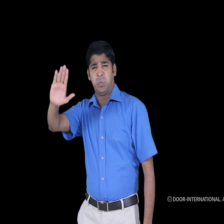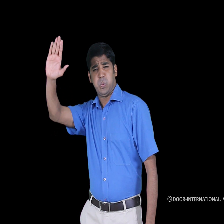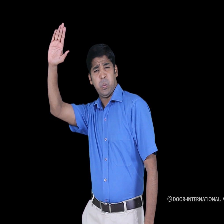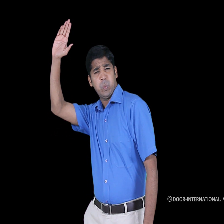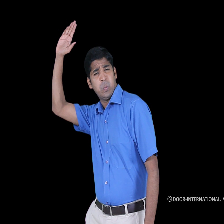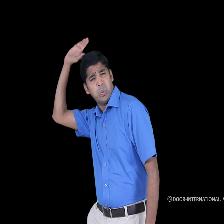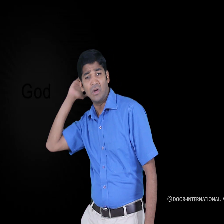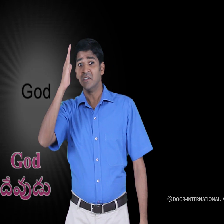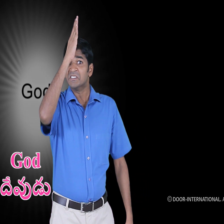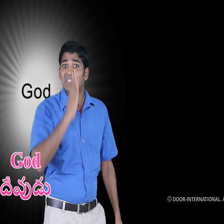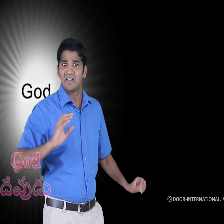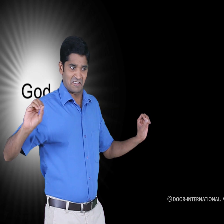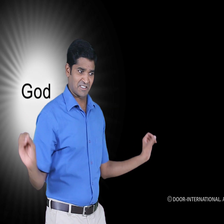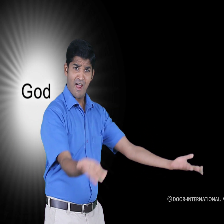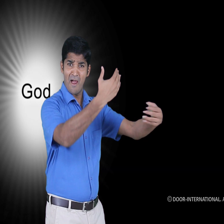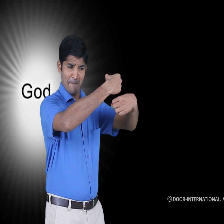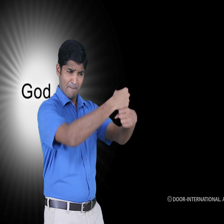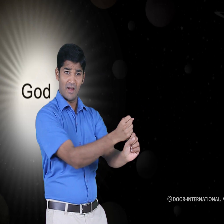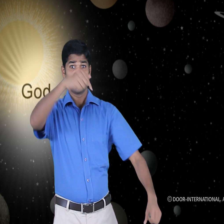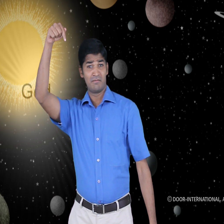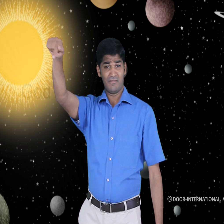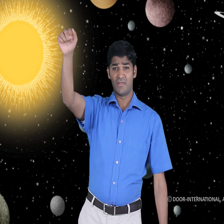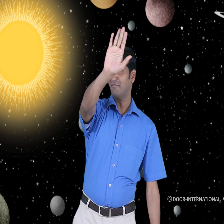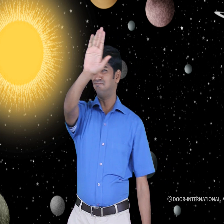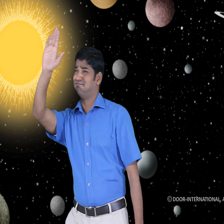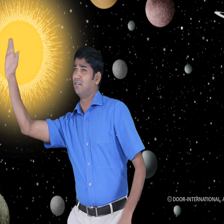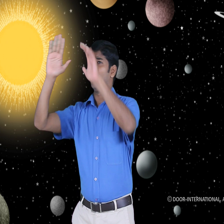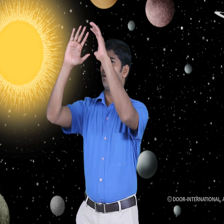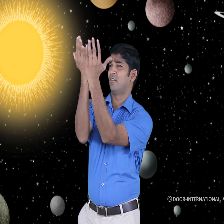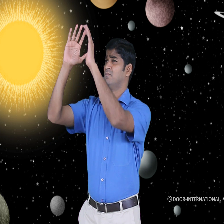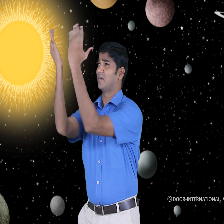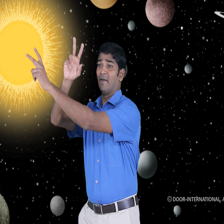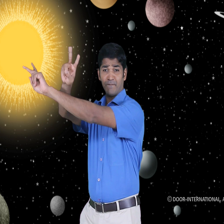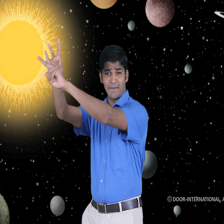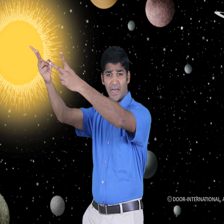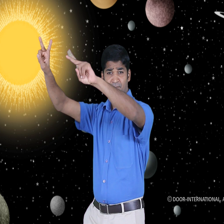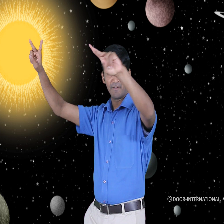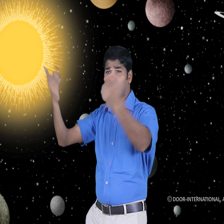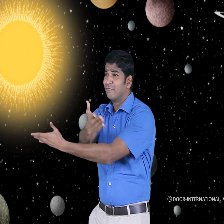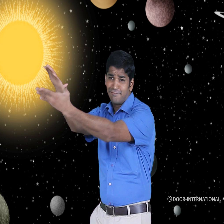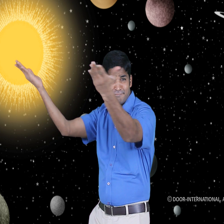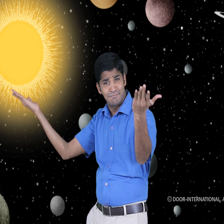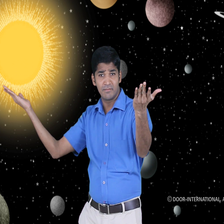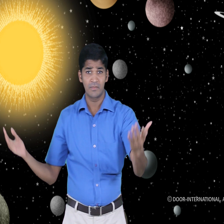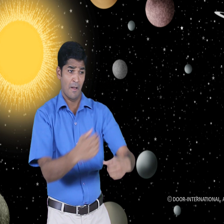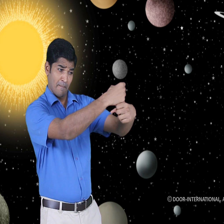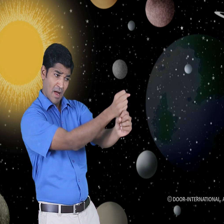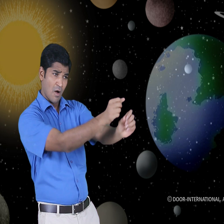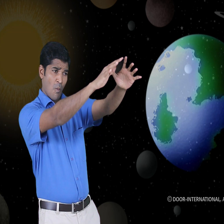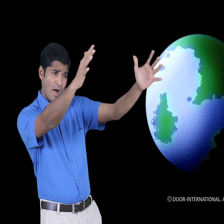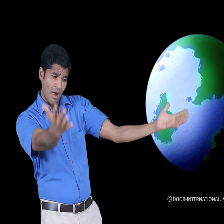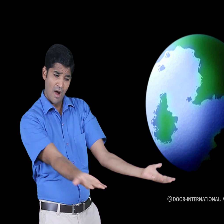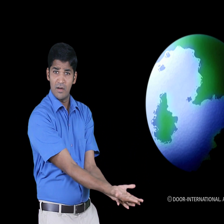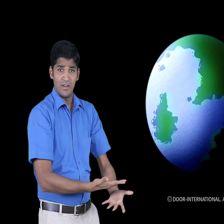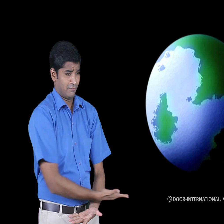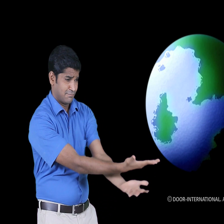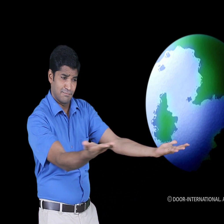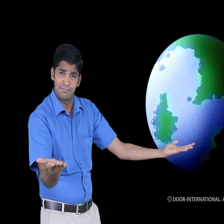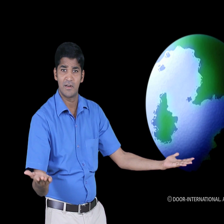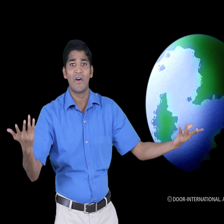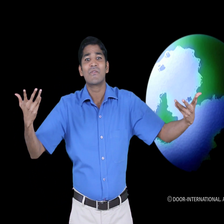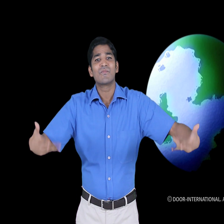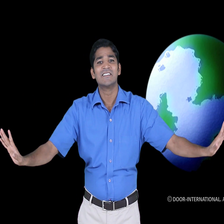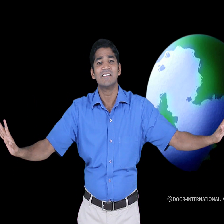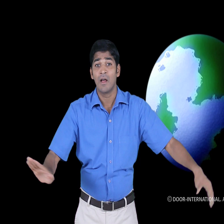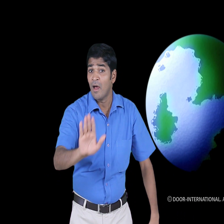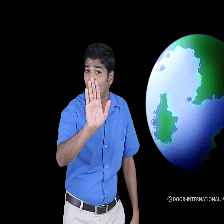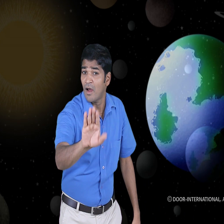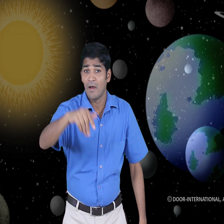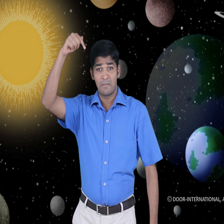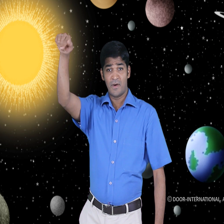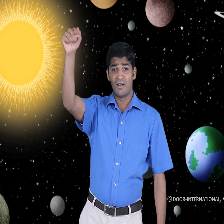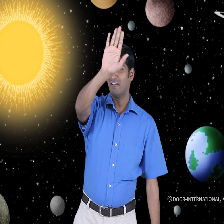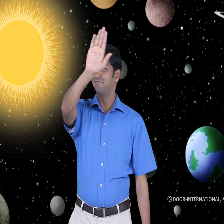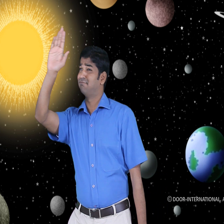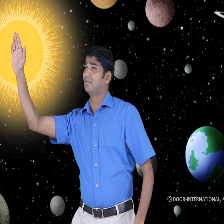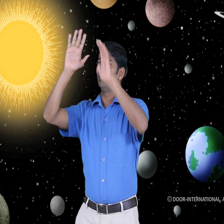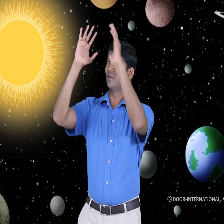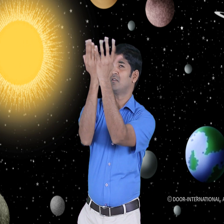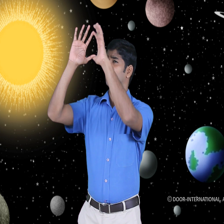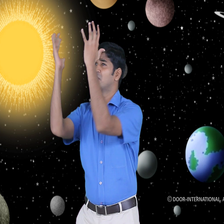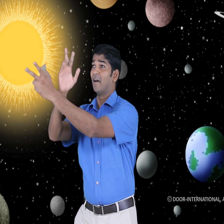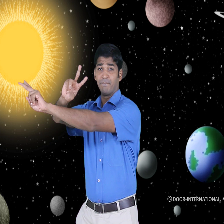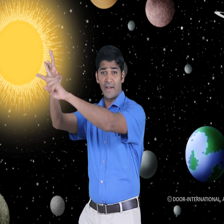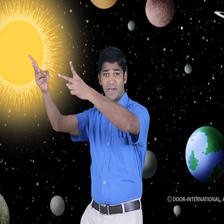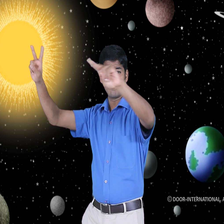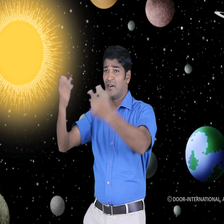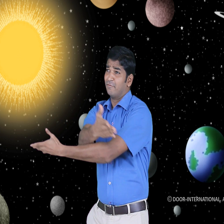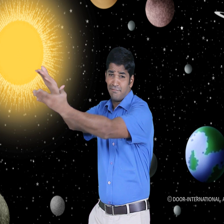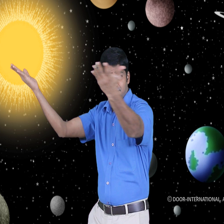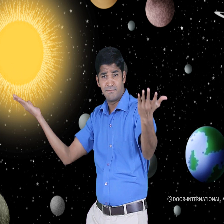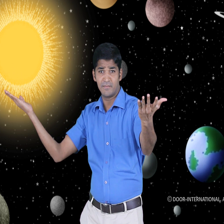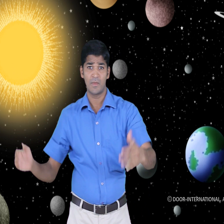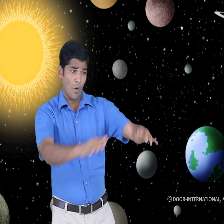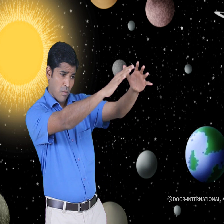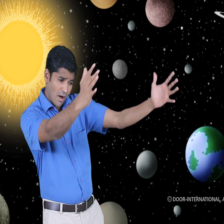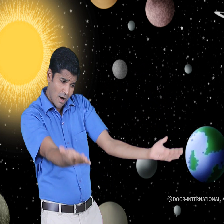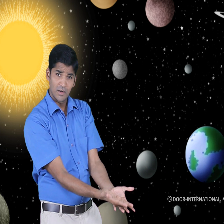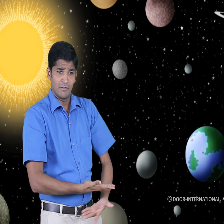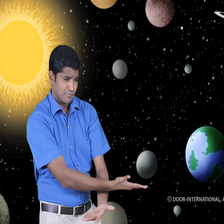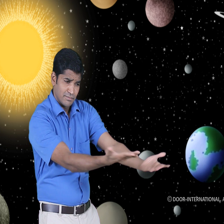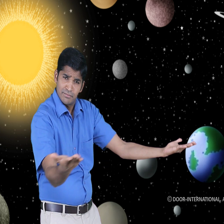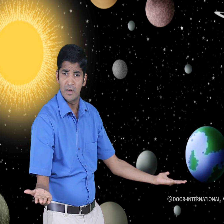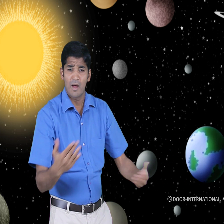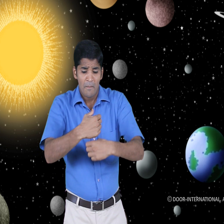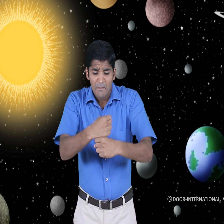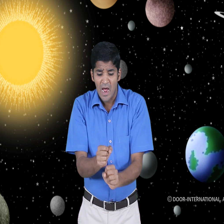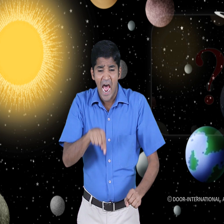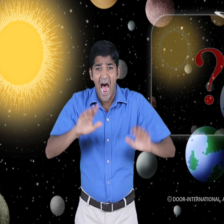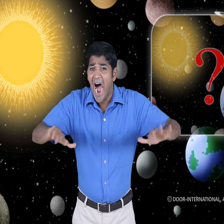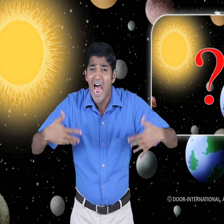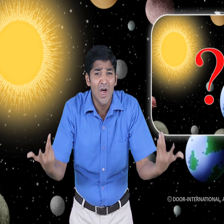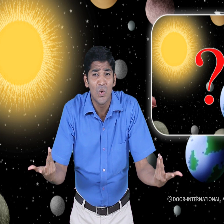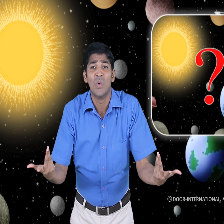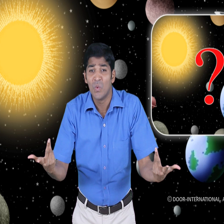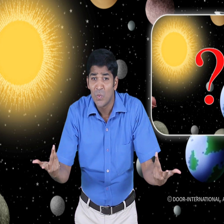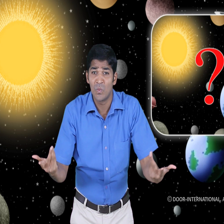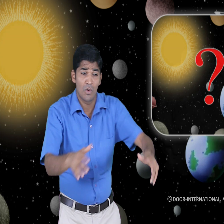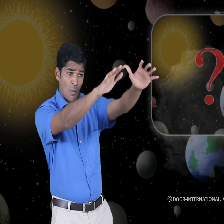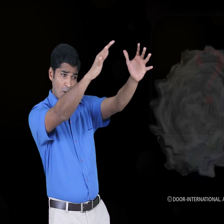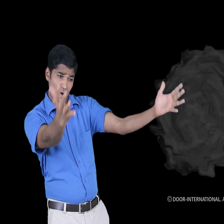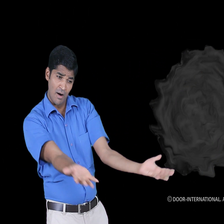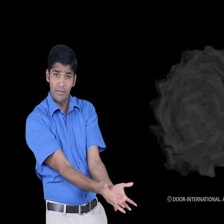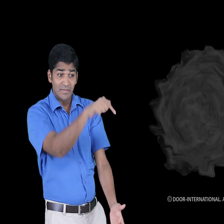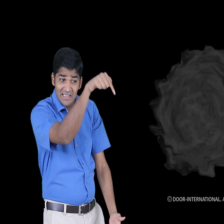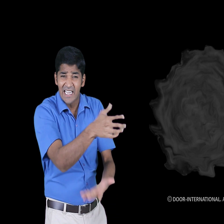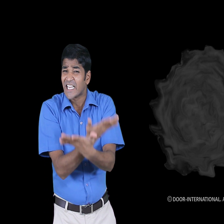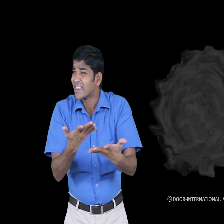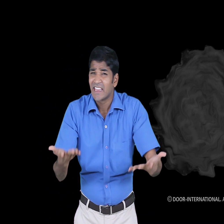In the beginning God created the heavens and the earth.